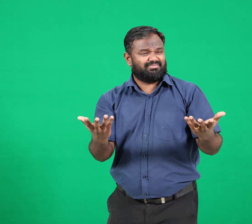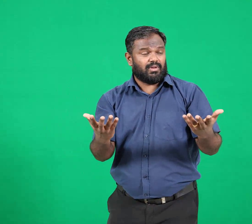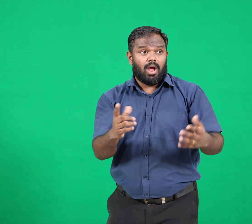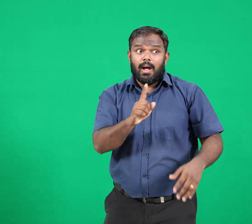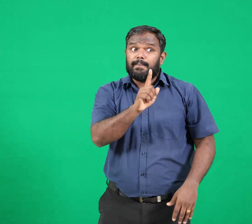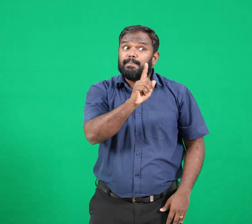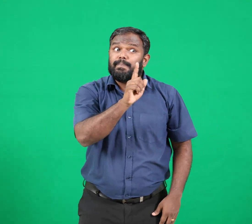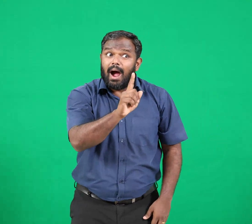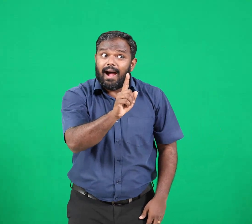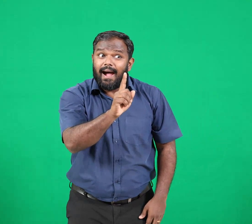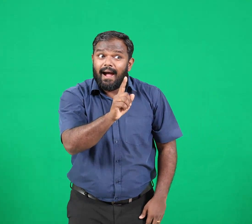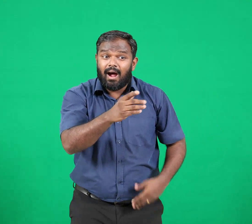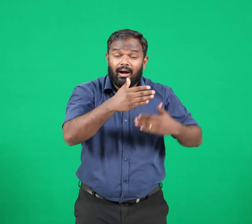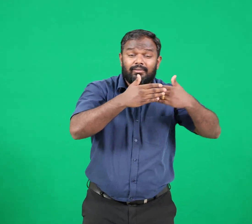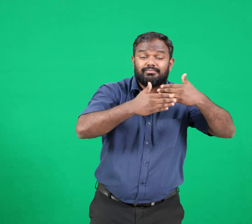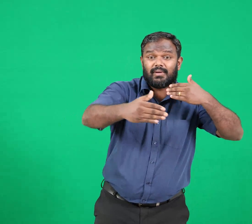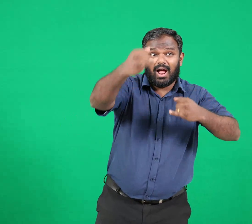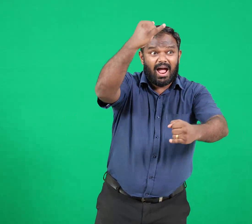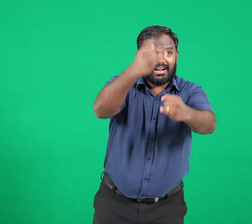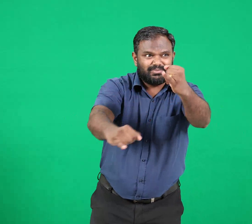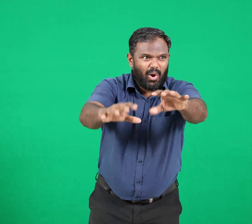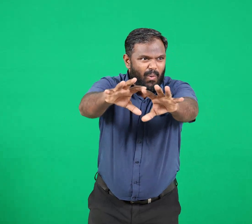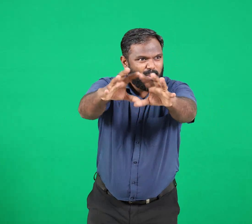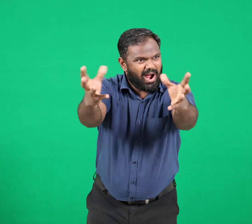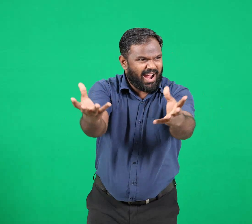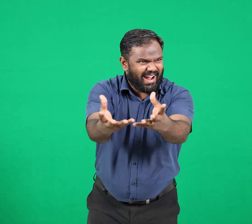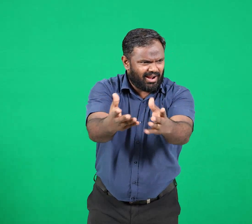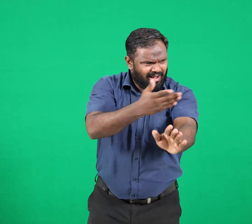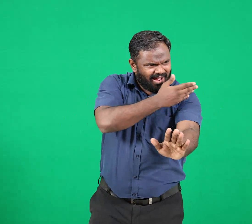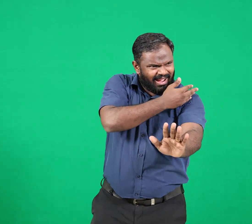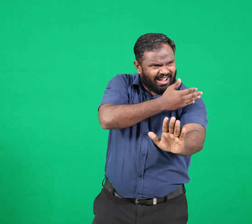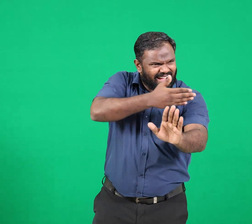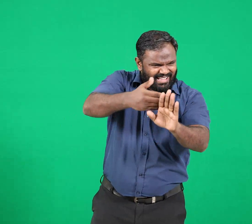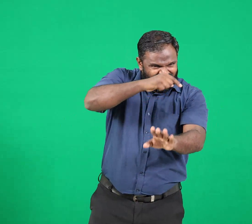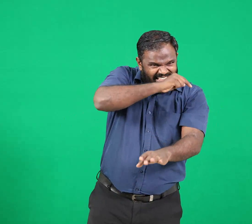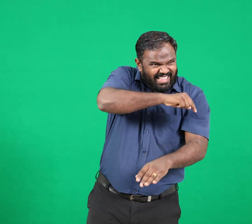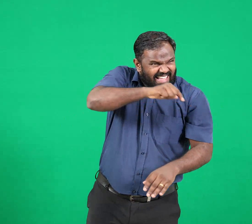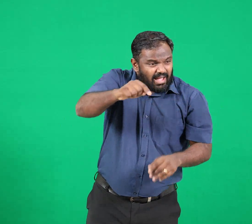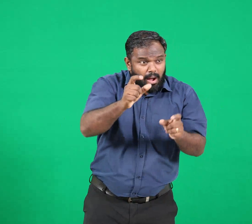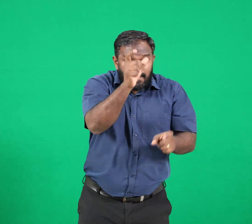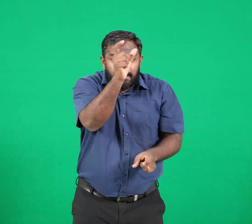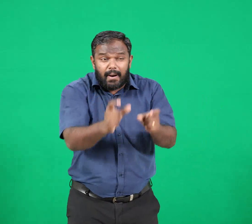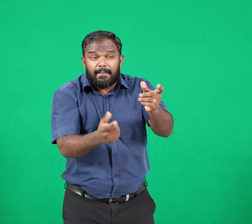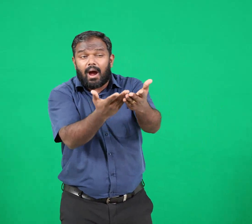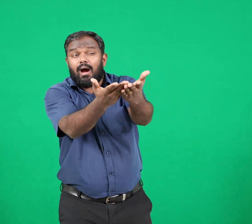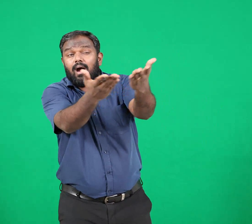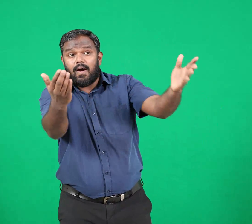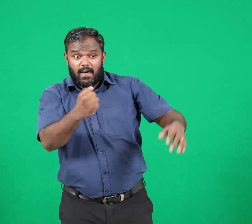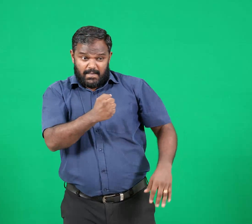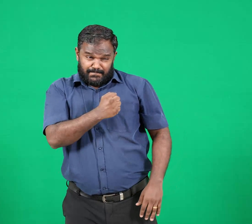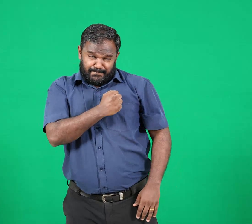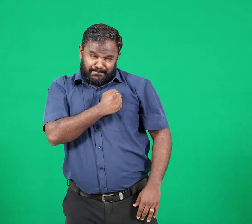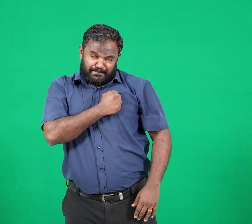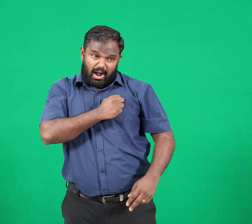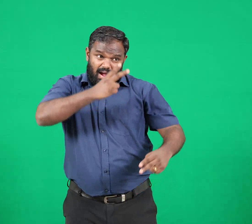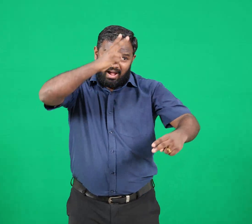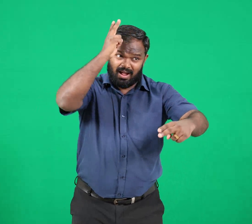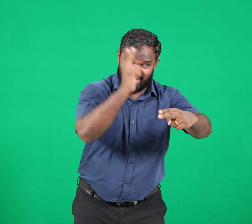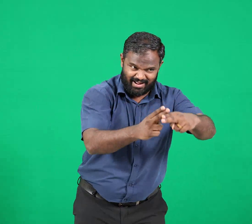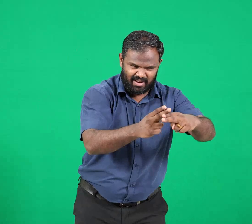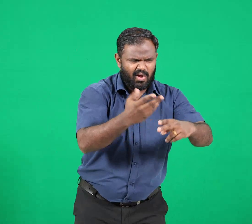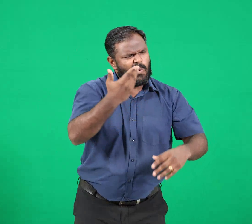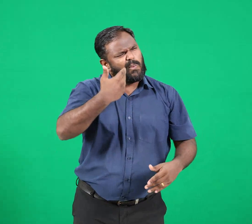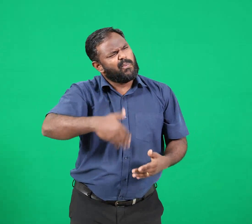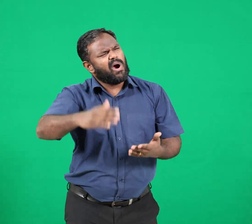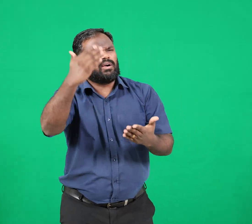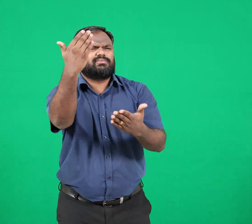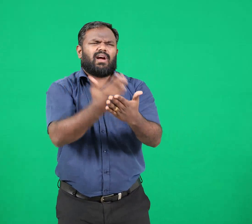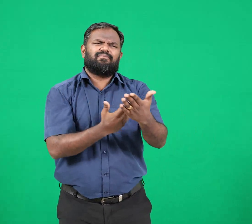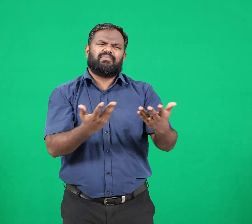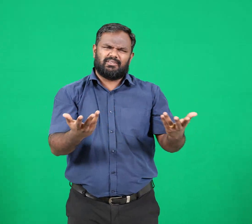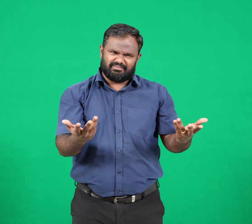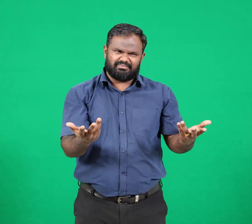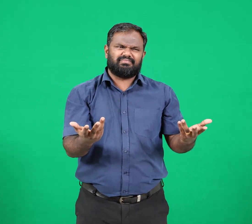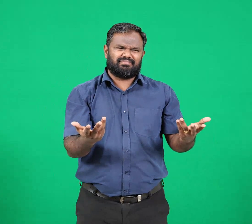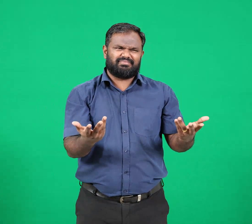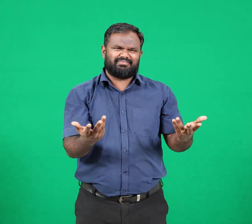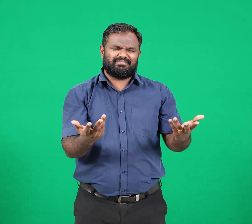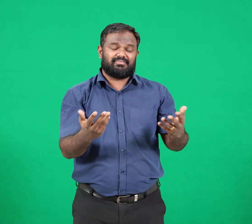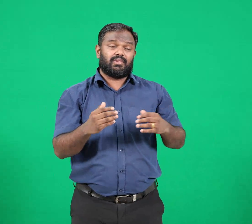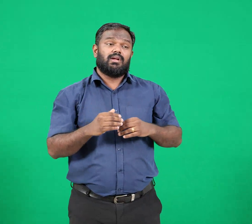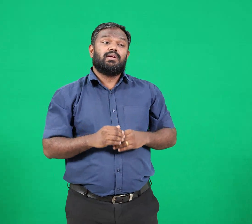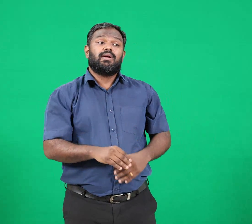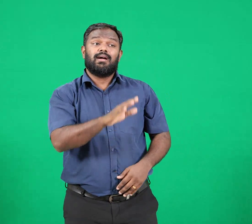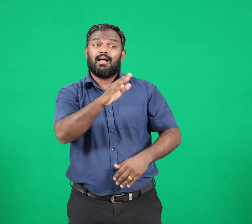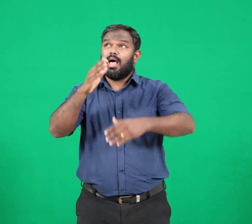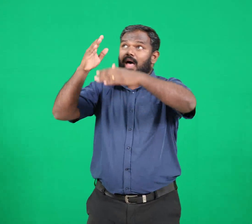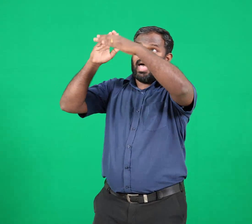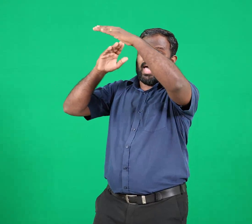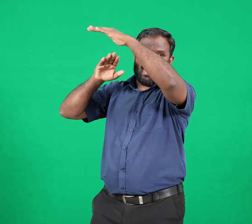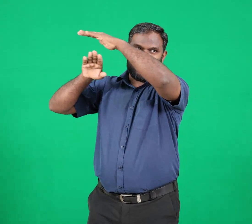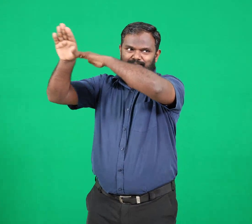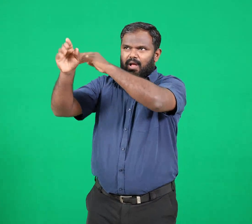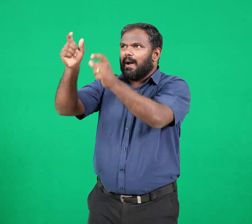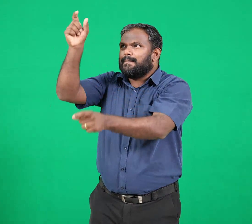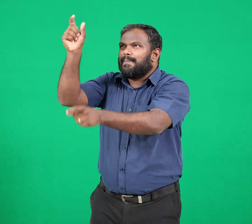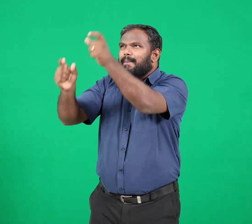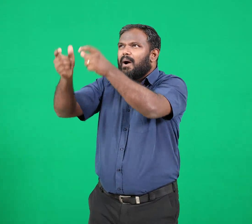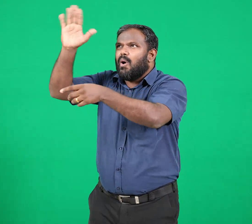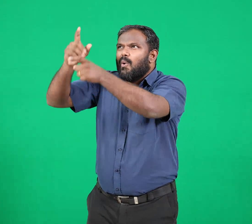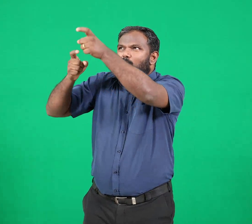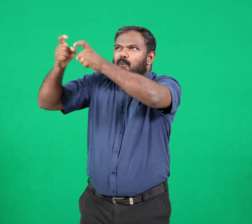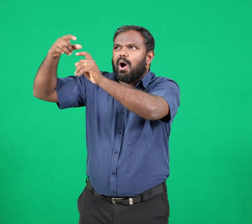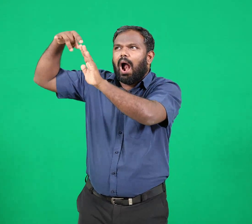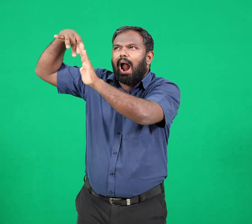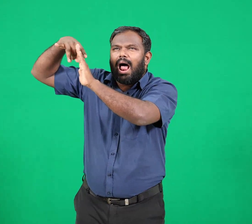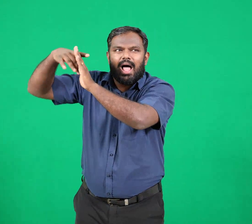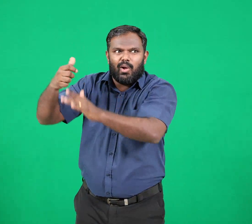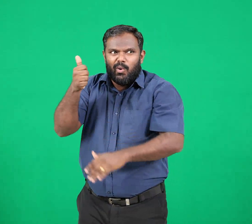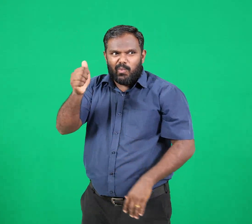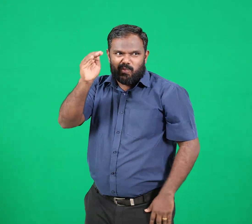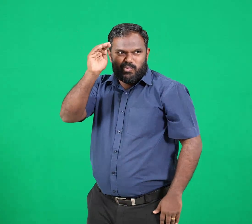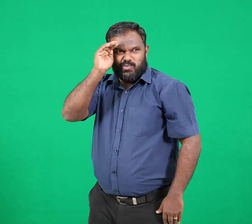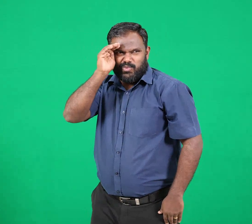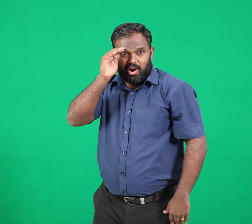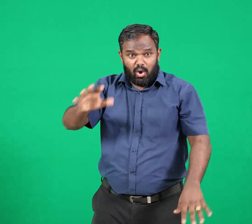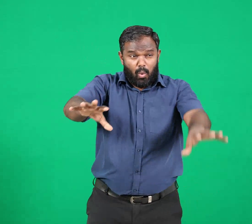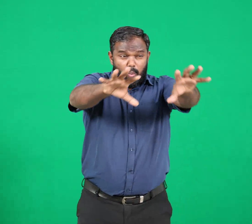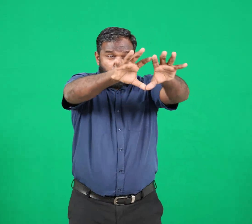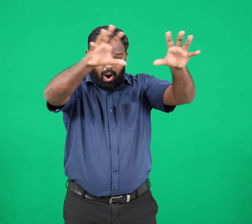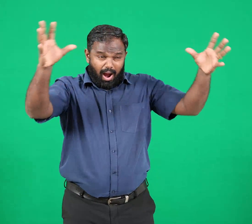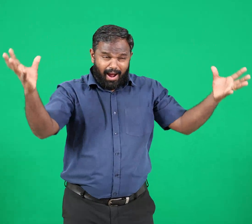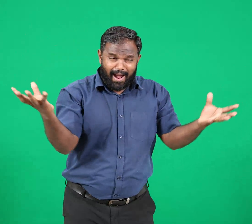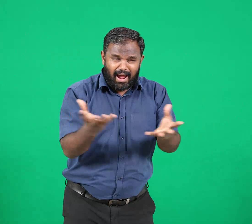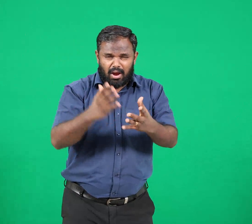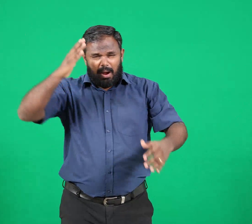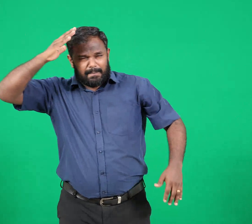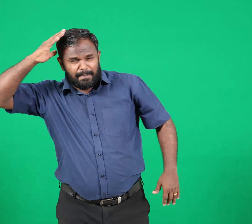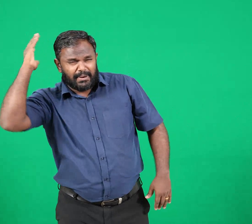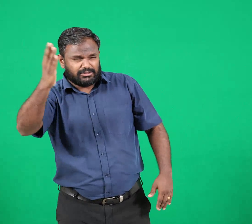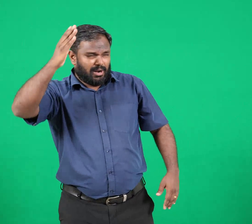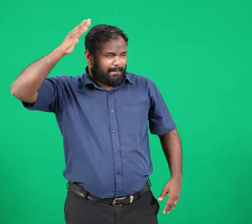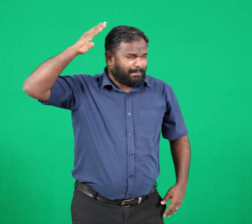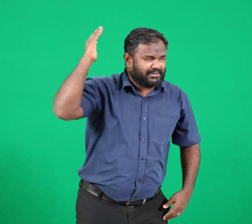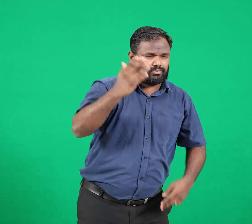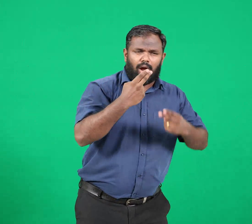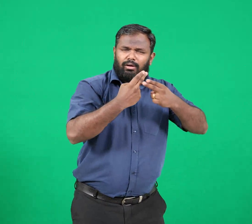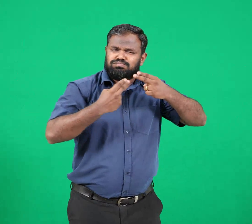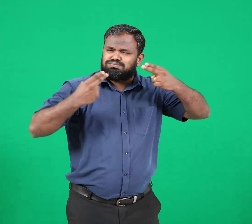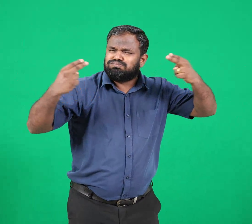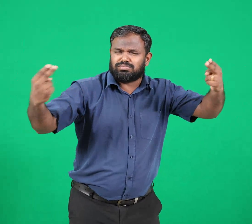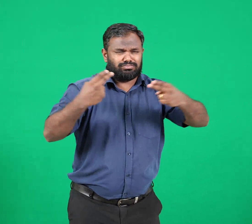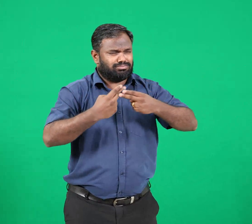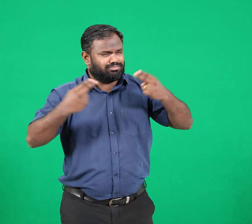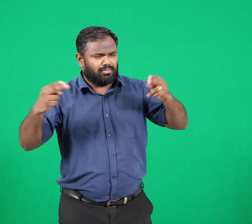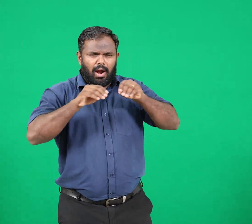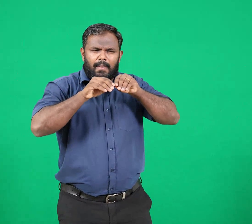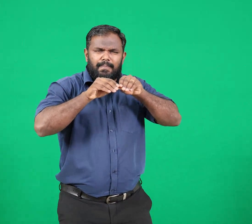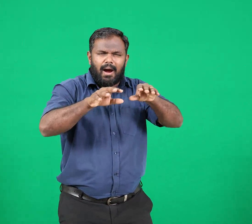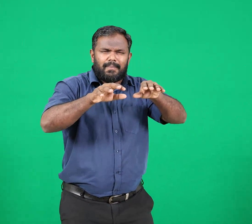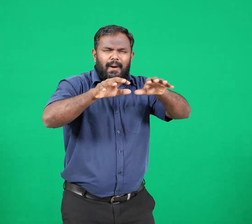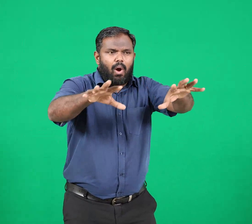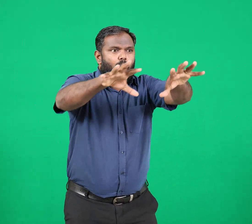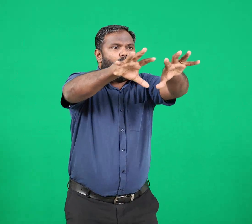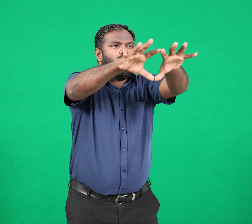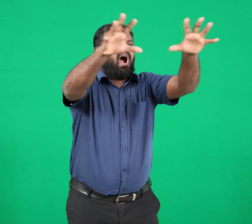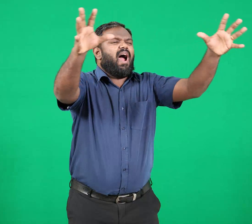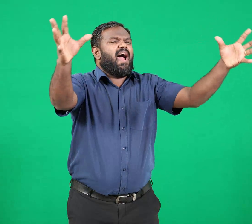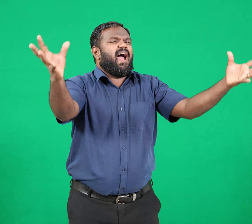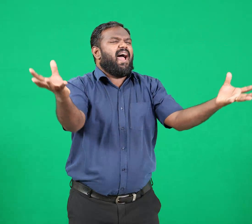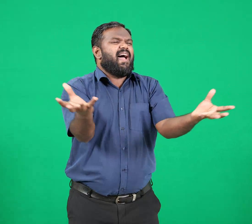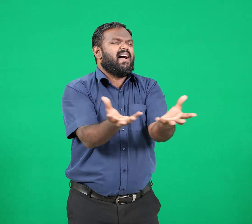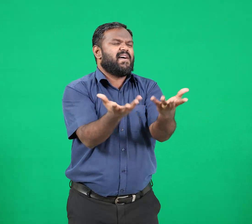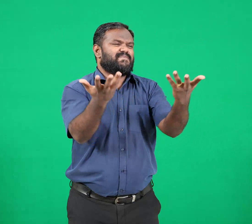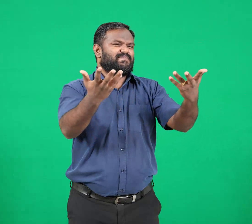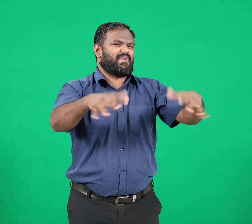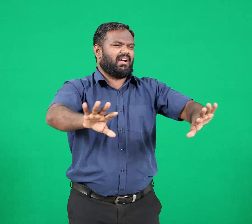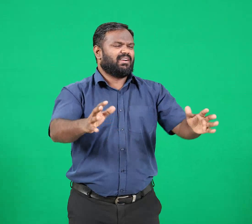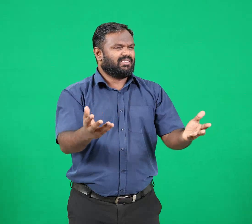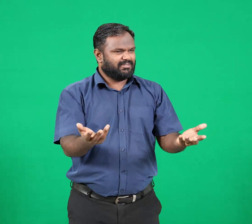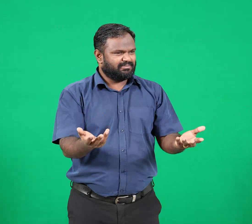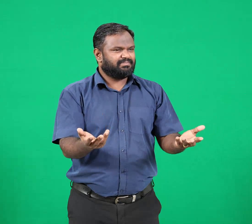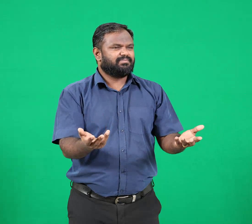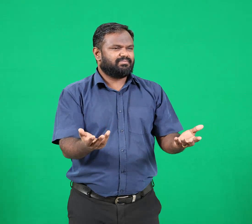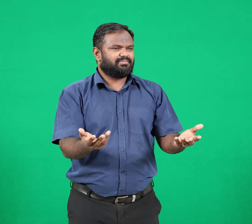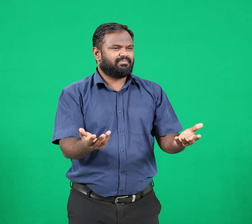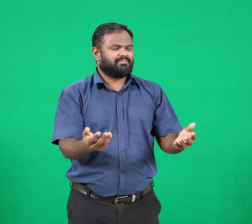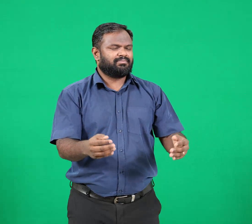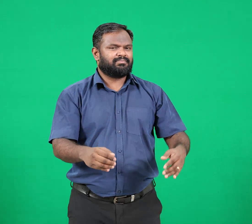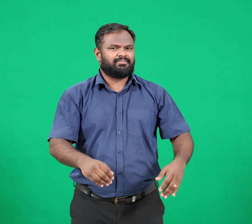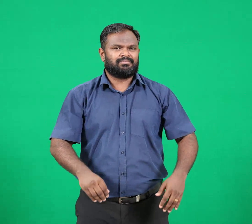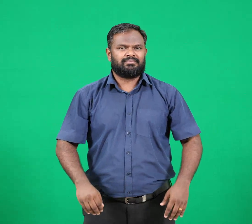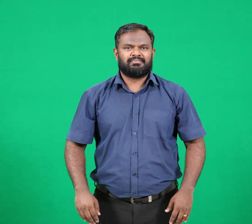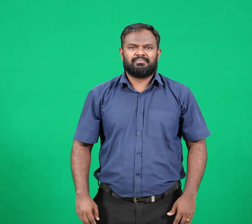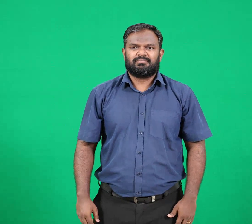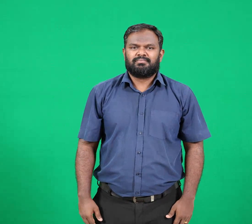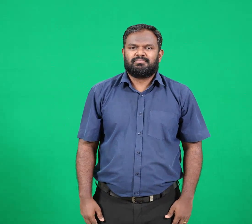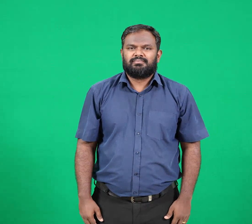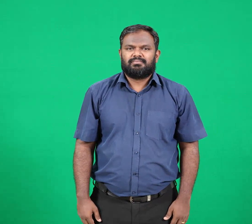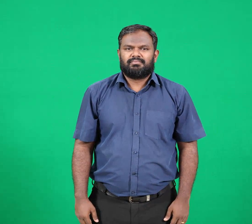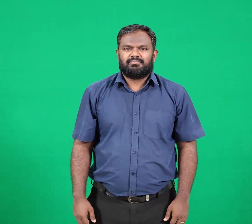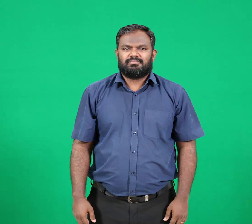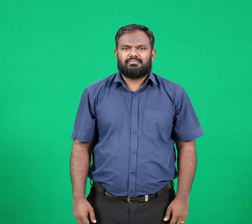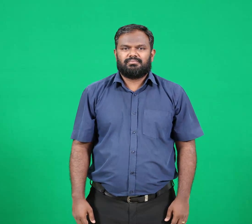And this gospel of the kingdom will be preached in all the world as a testimony to all nations, and then the end will come.